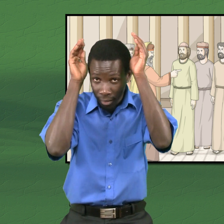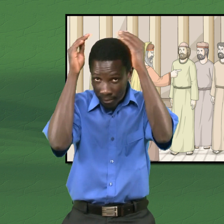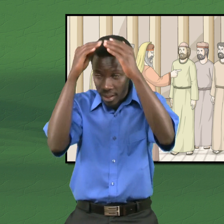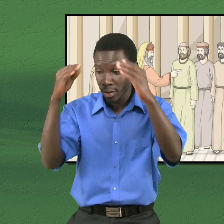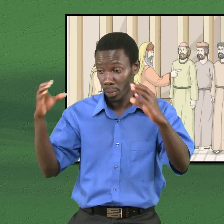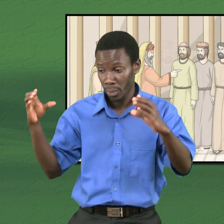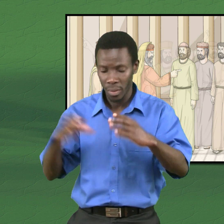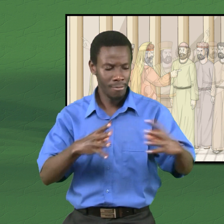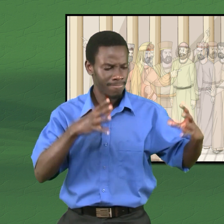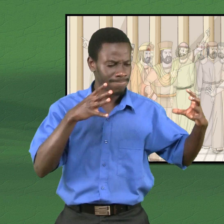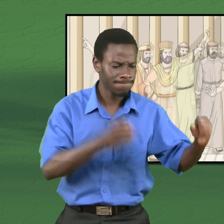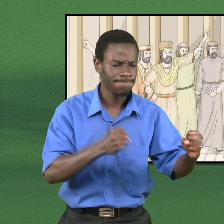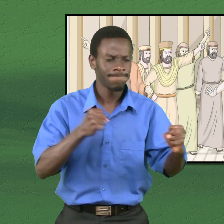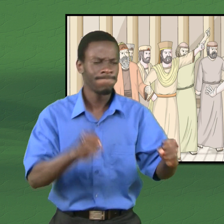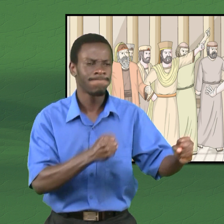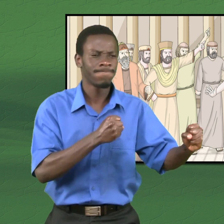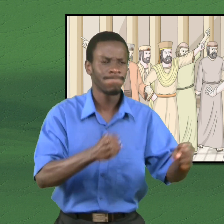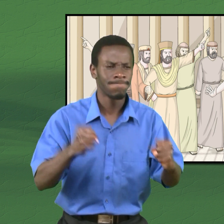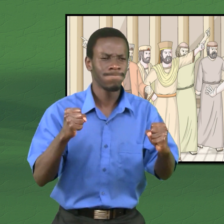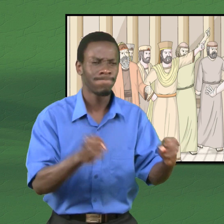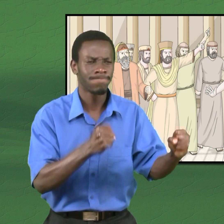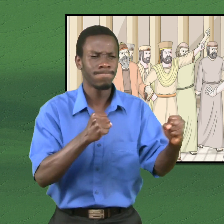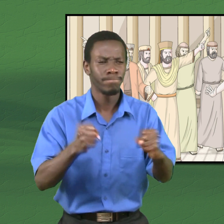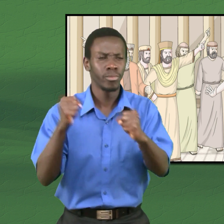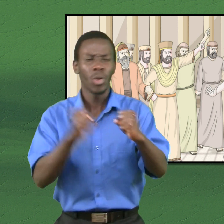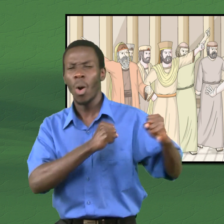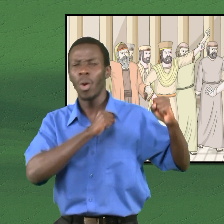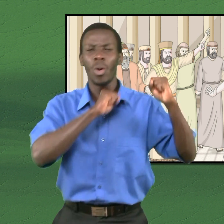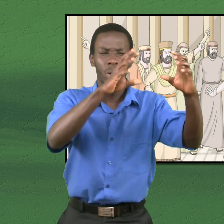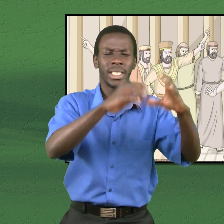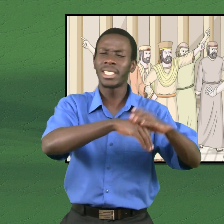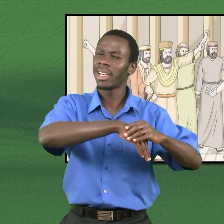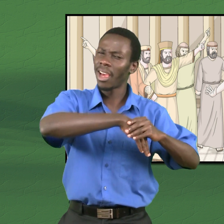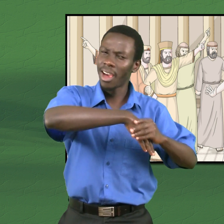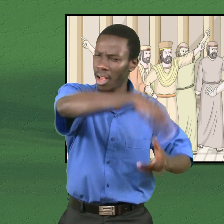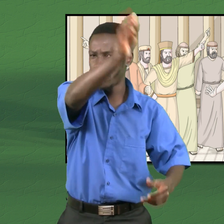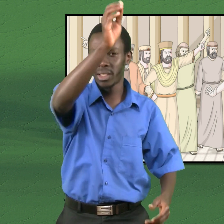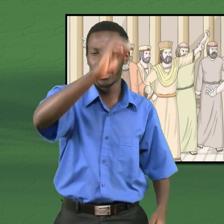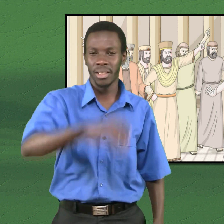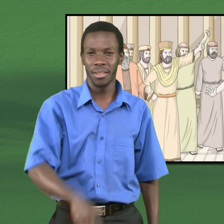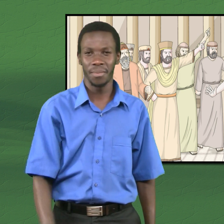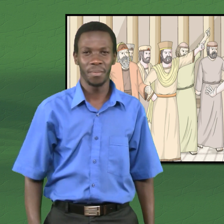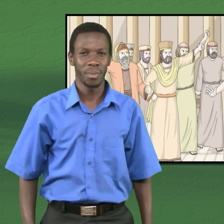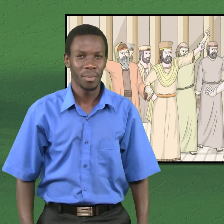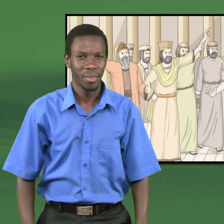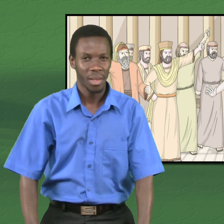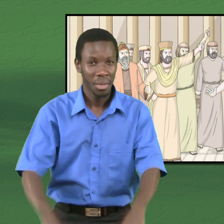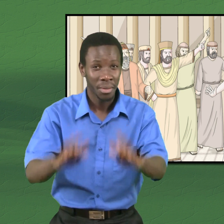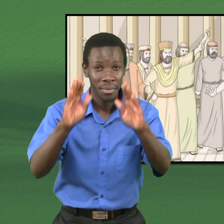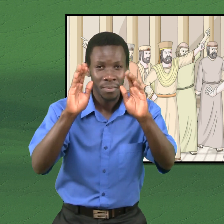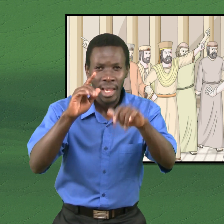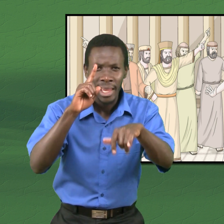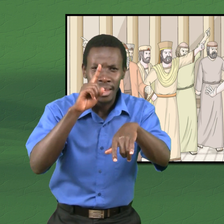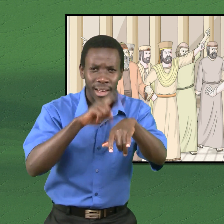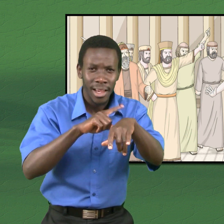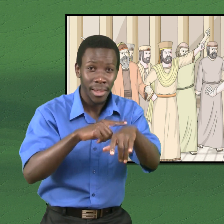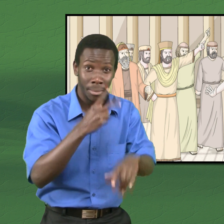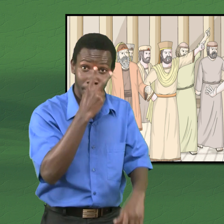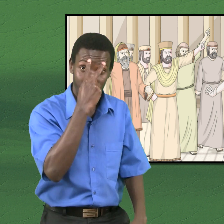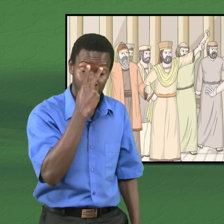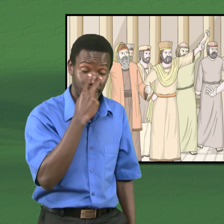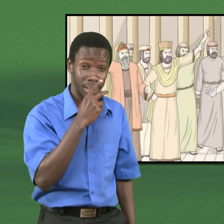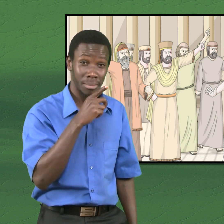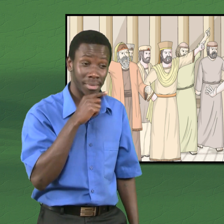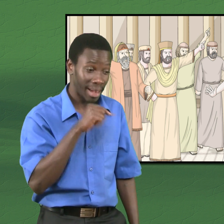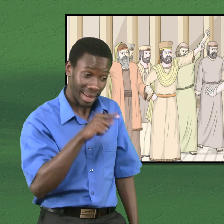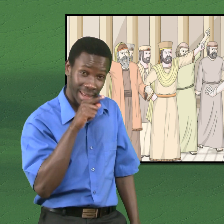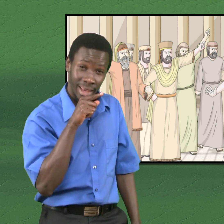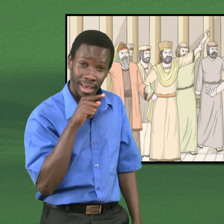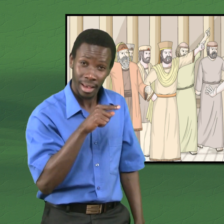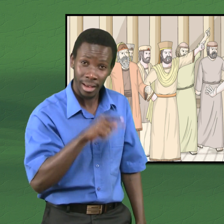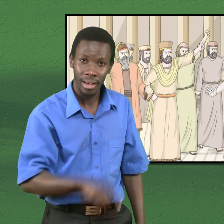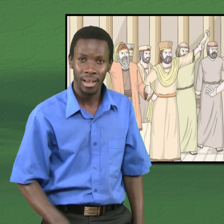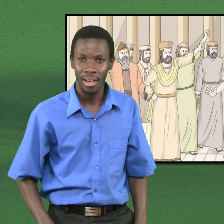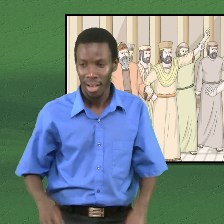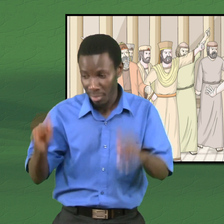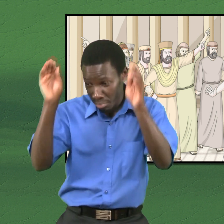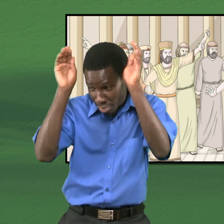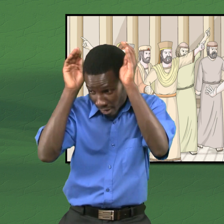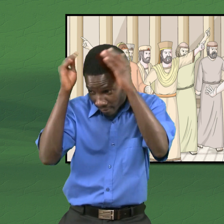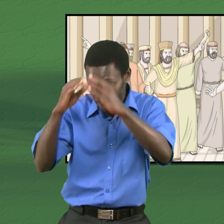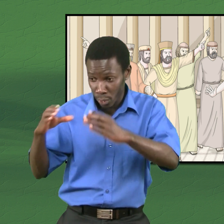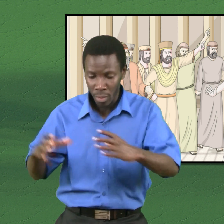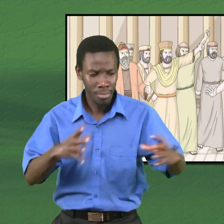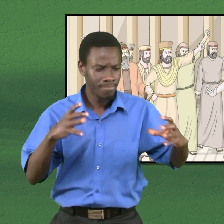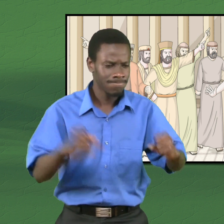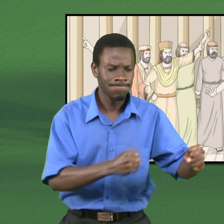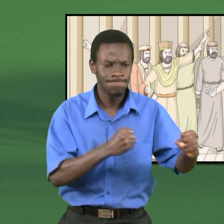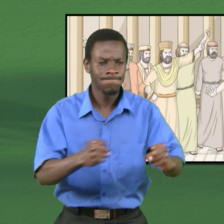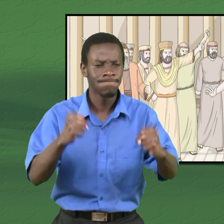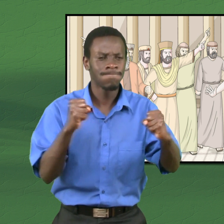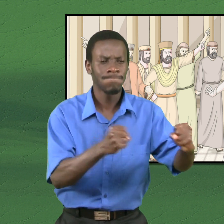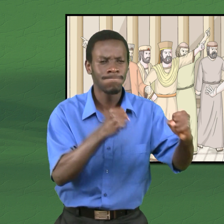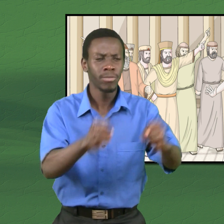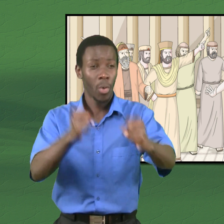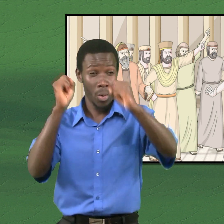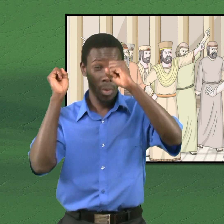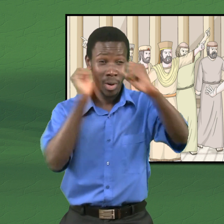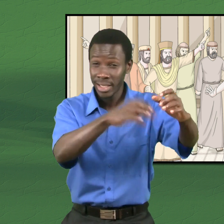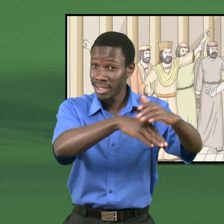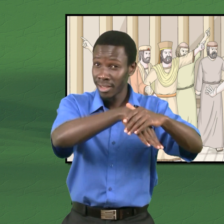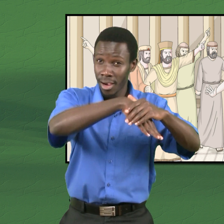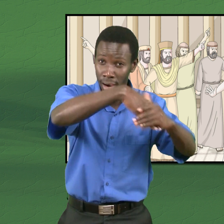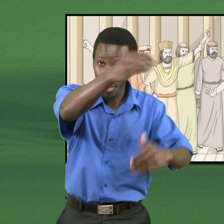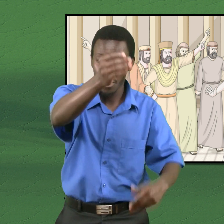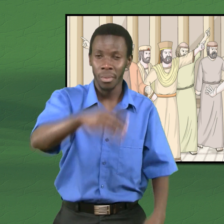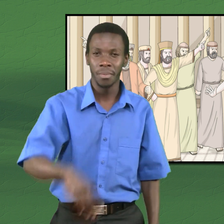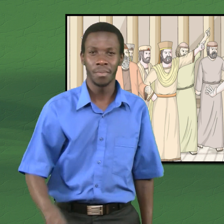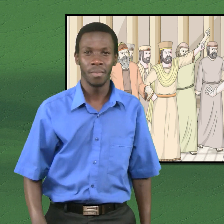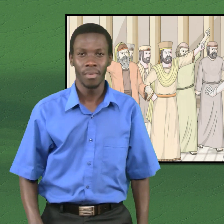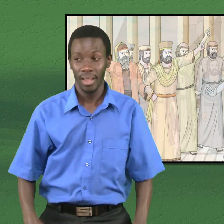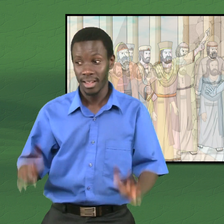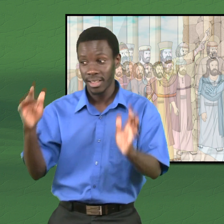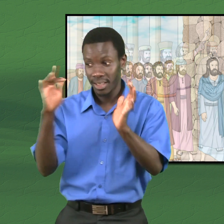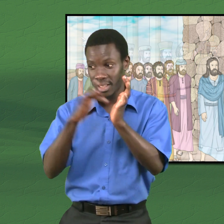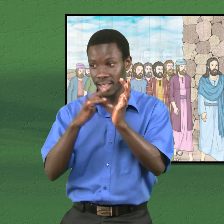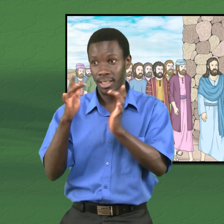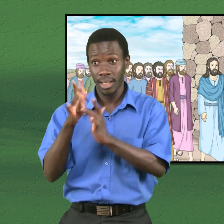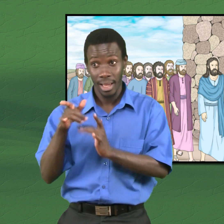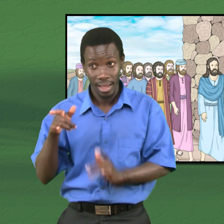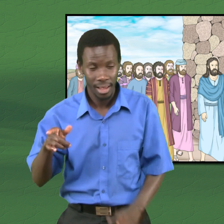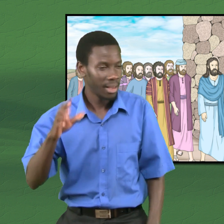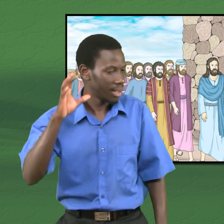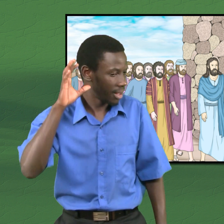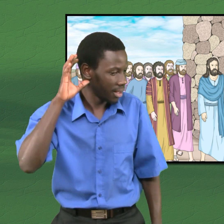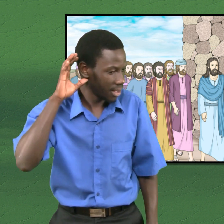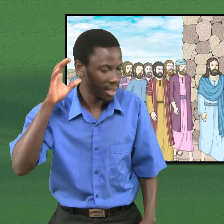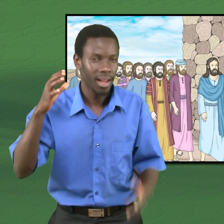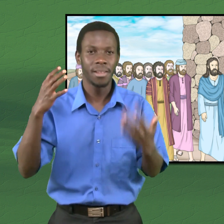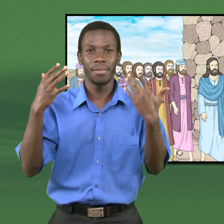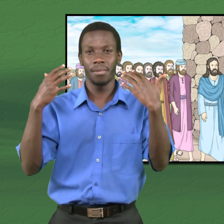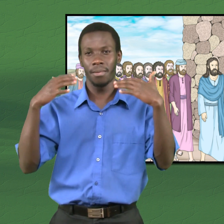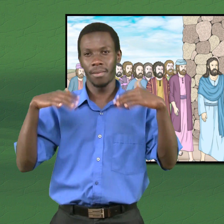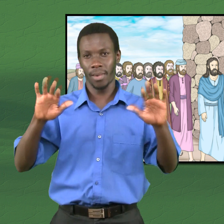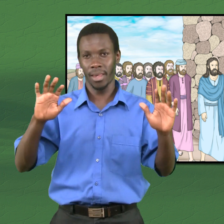And they threw him out.